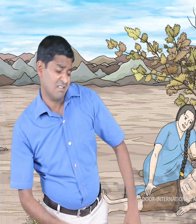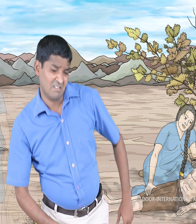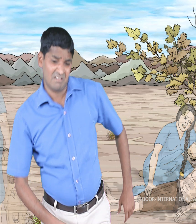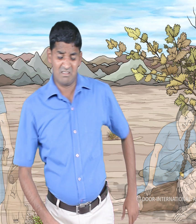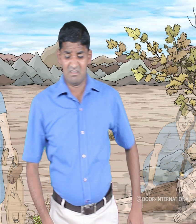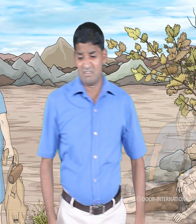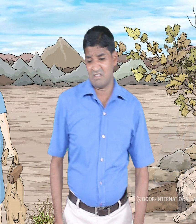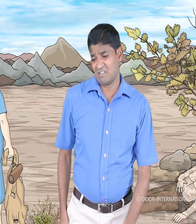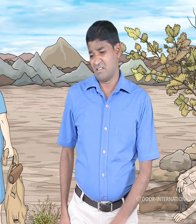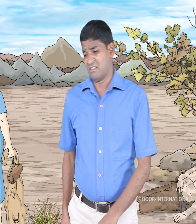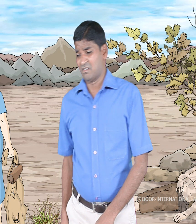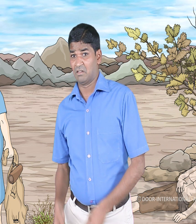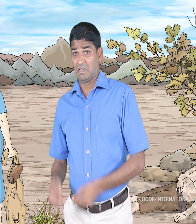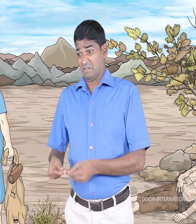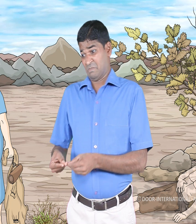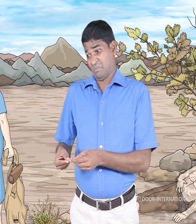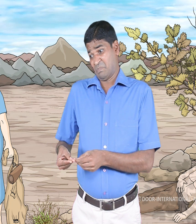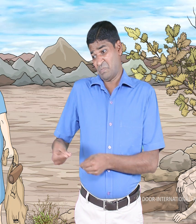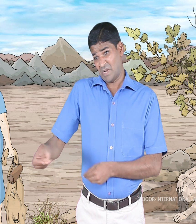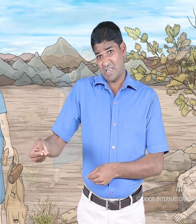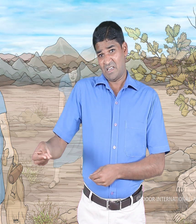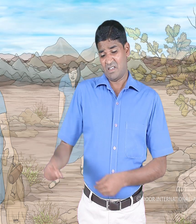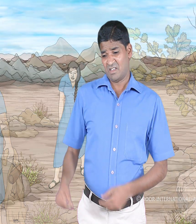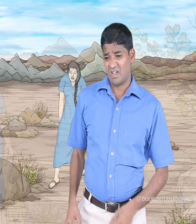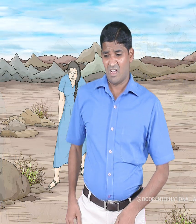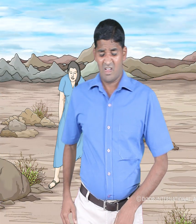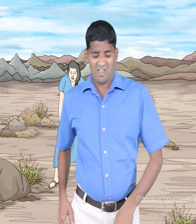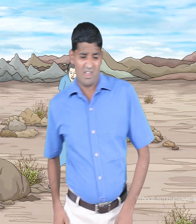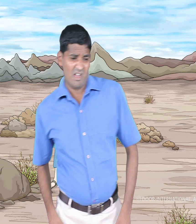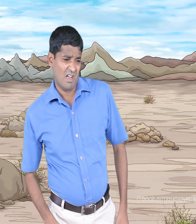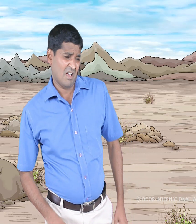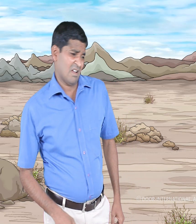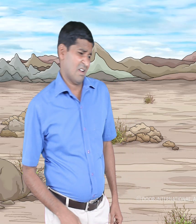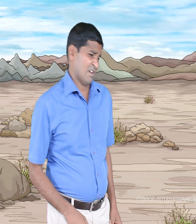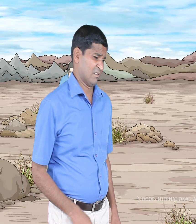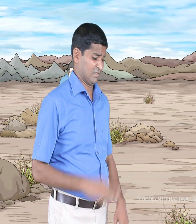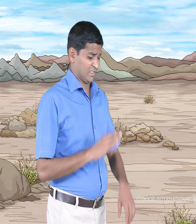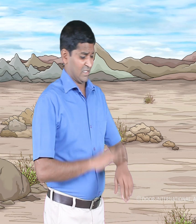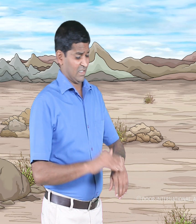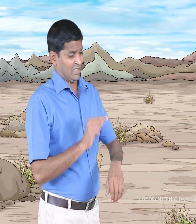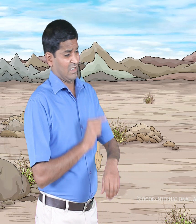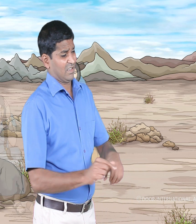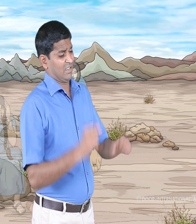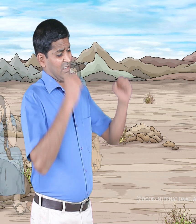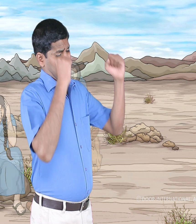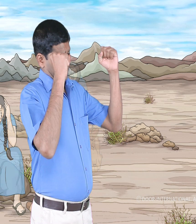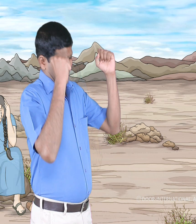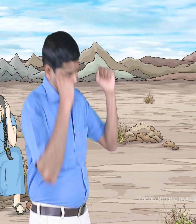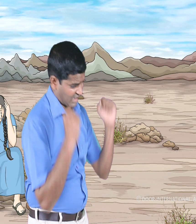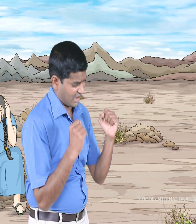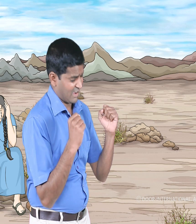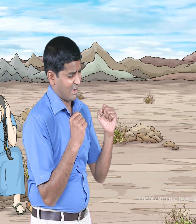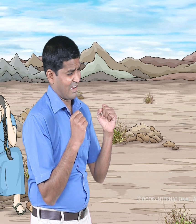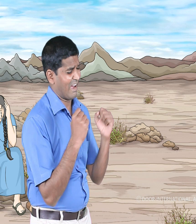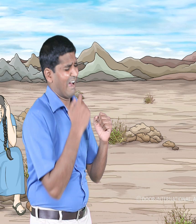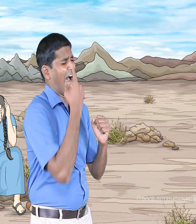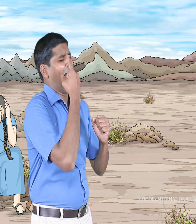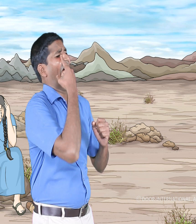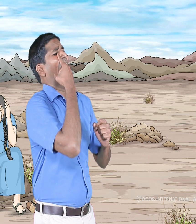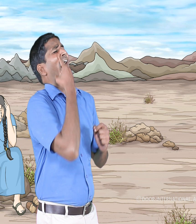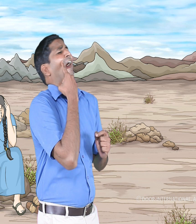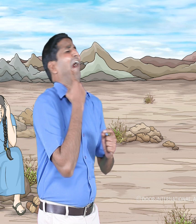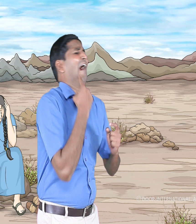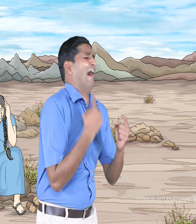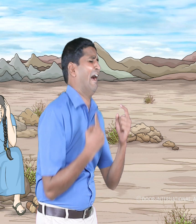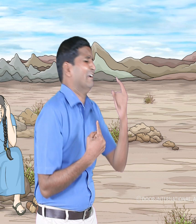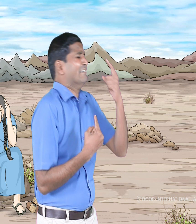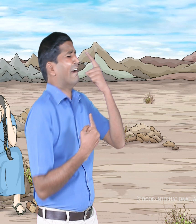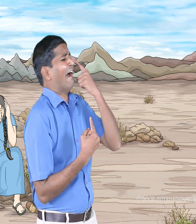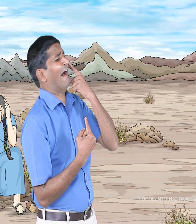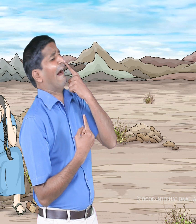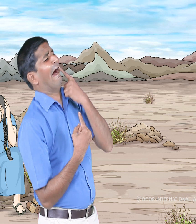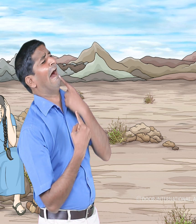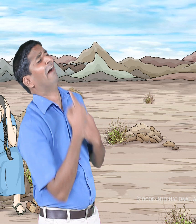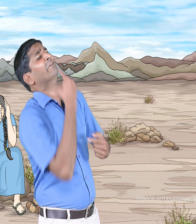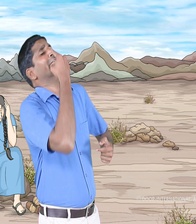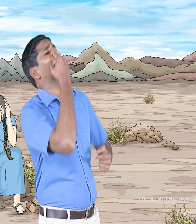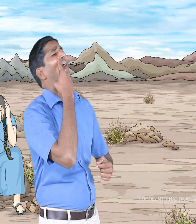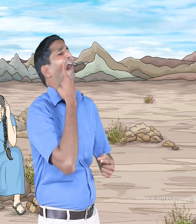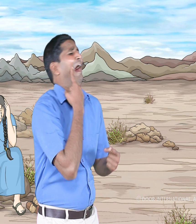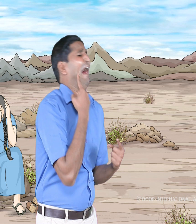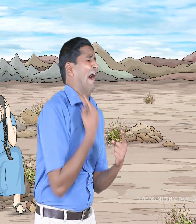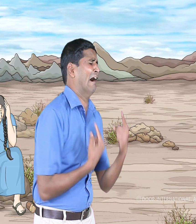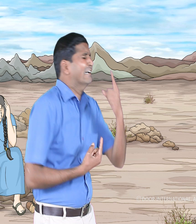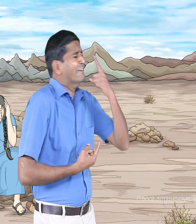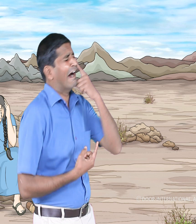Then she went off and sat down nearby, about a bowshot away, for she said, “I cannot bear to watch the boy die!”